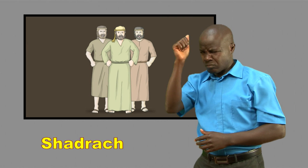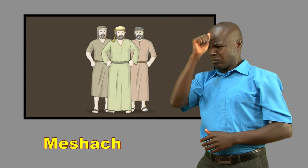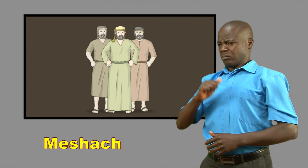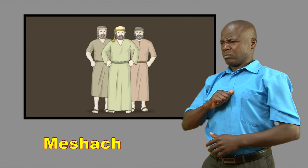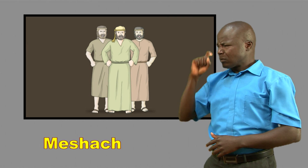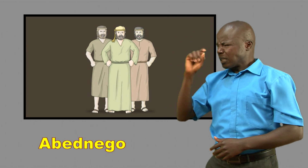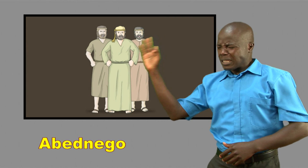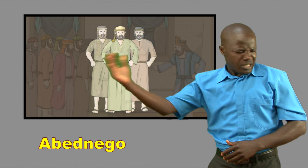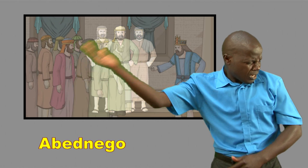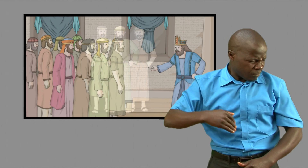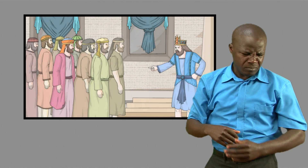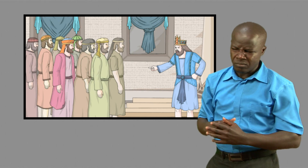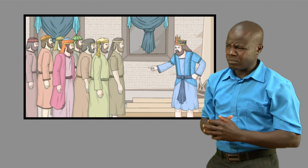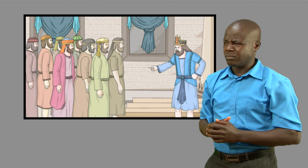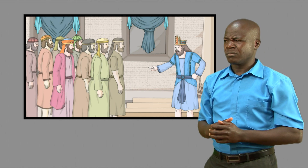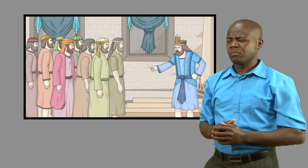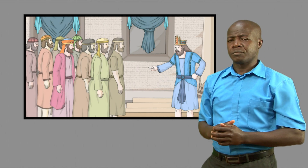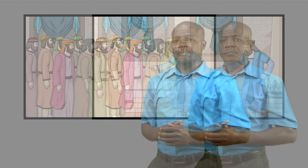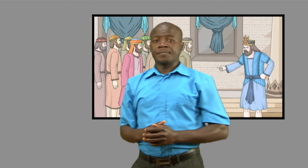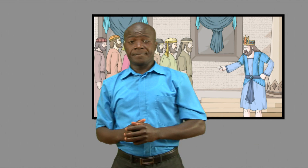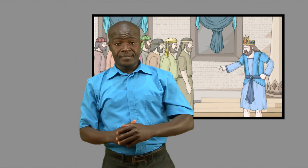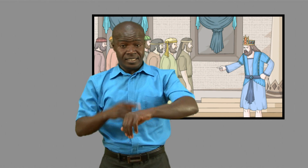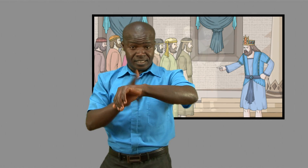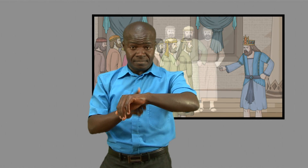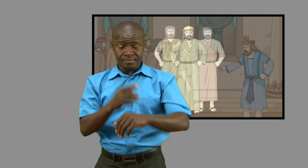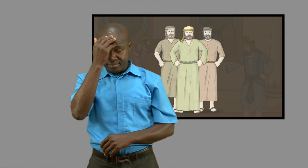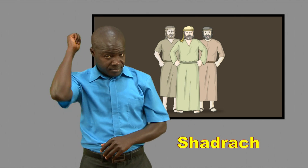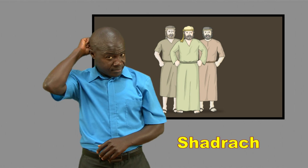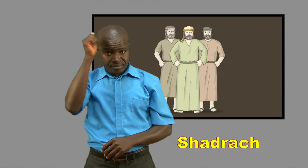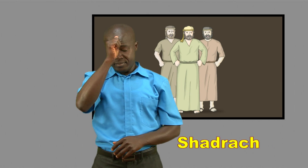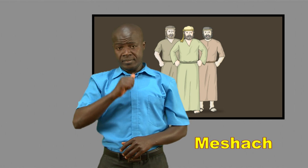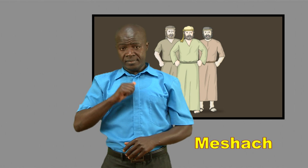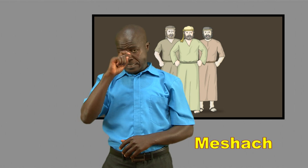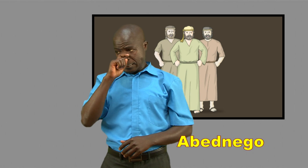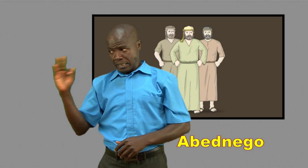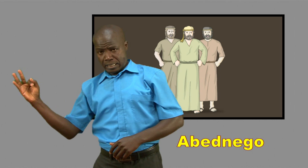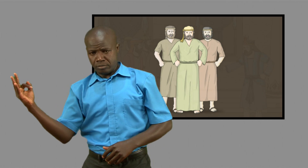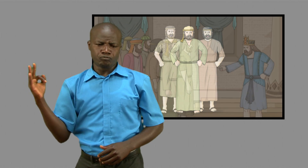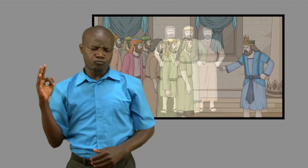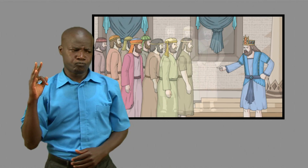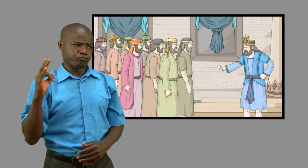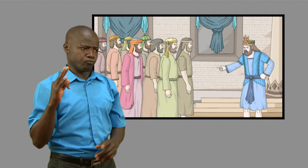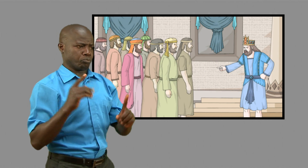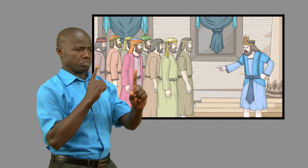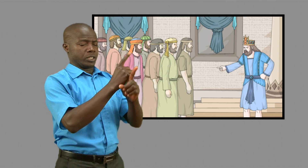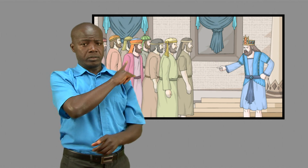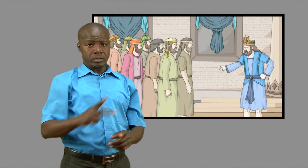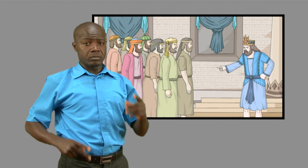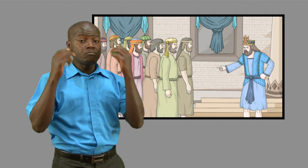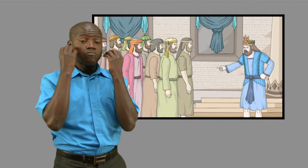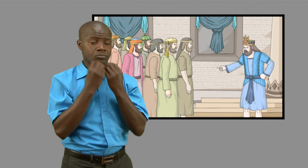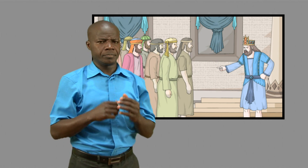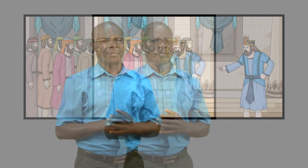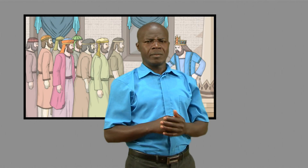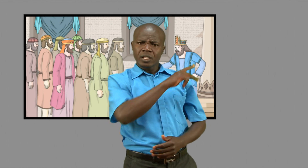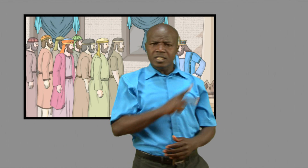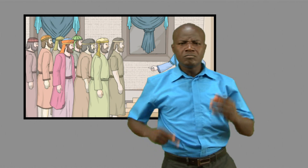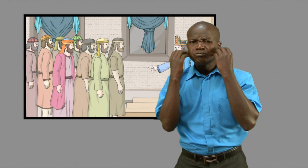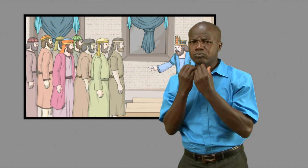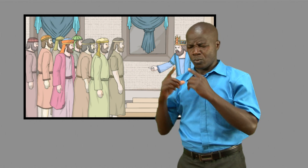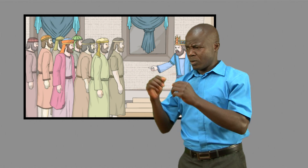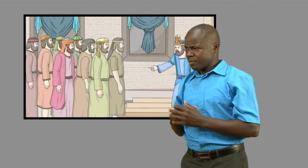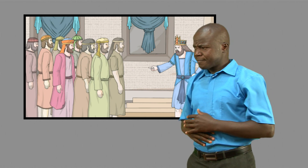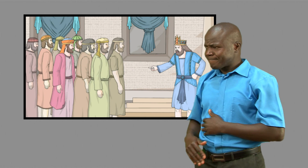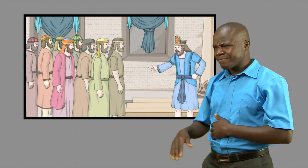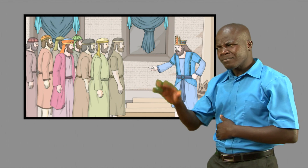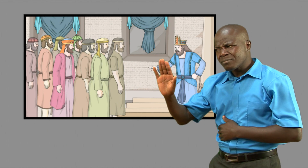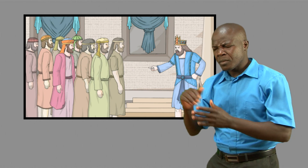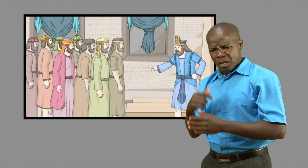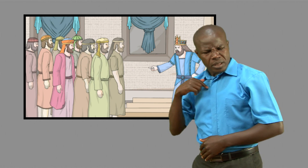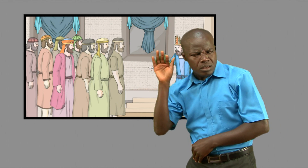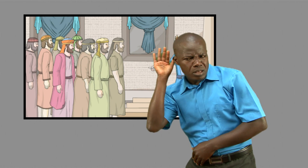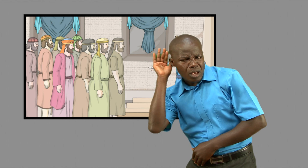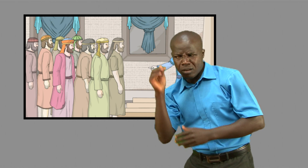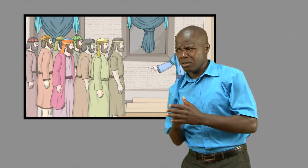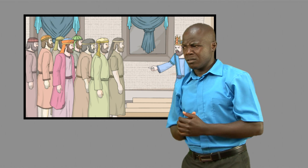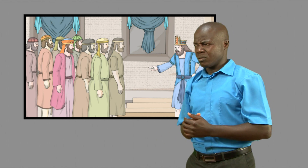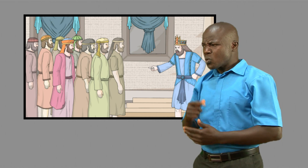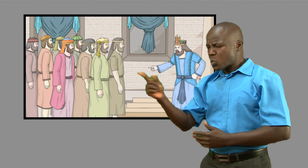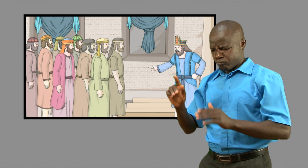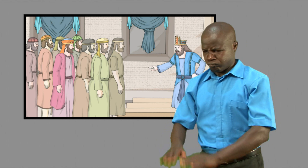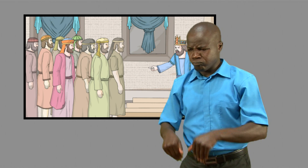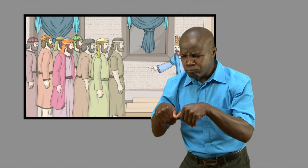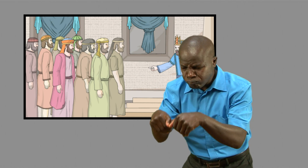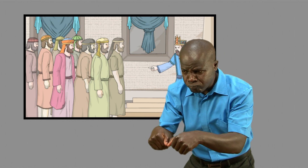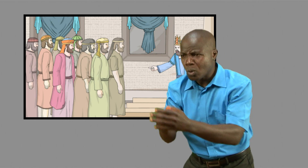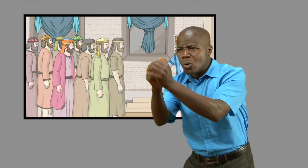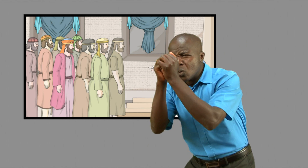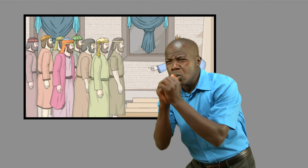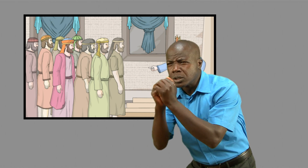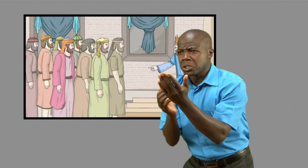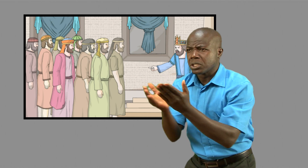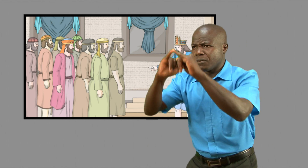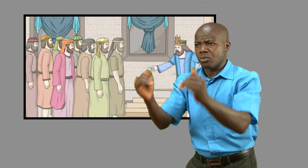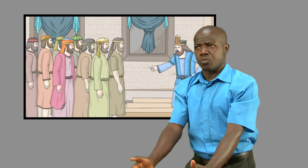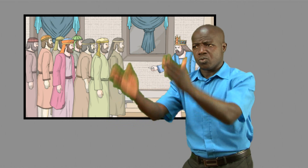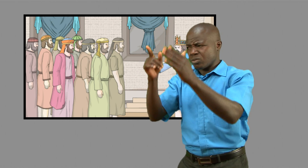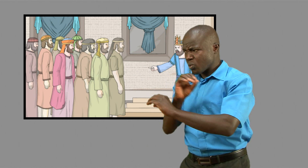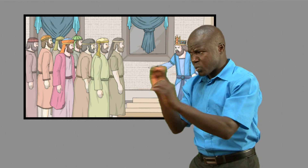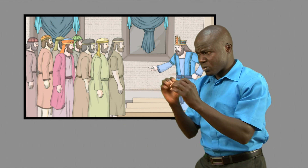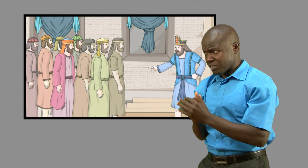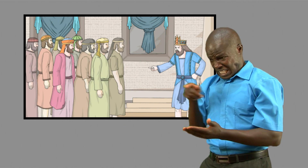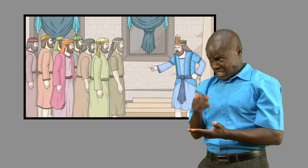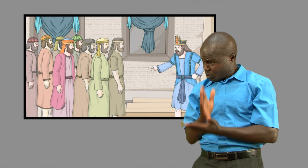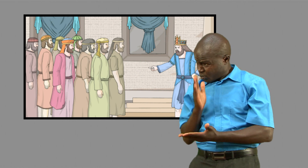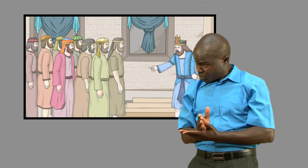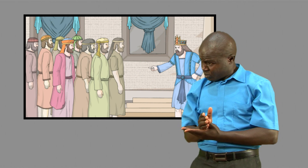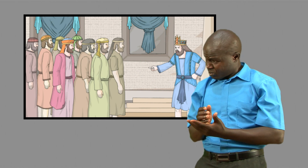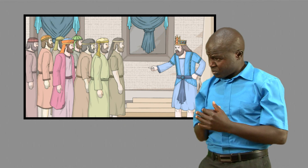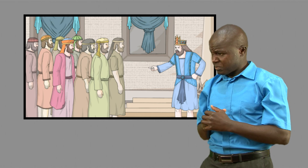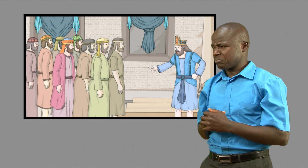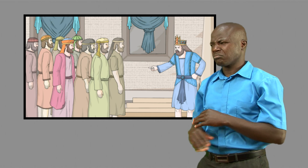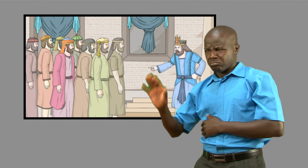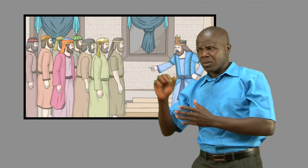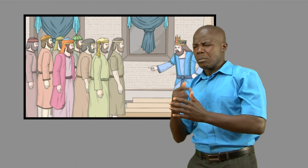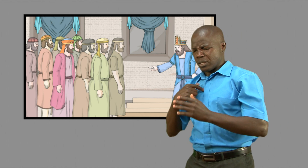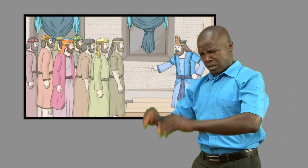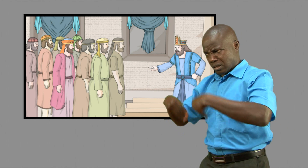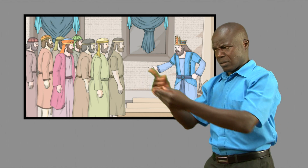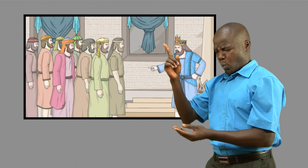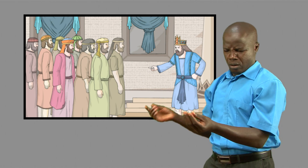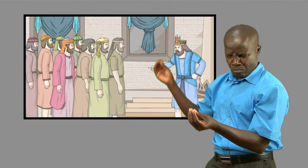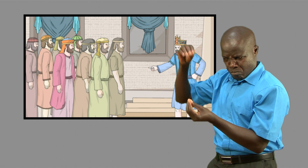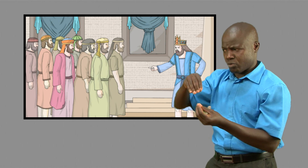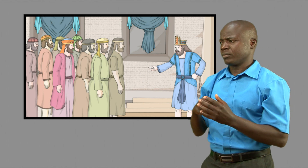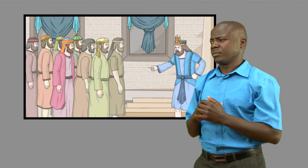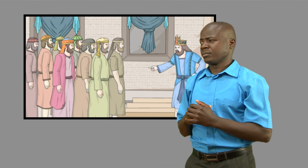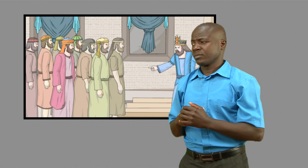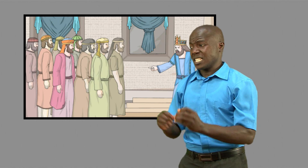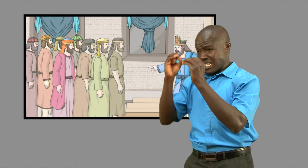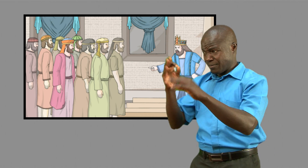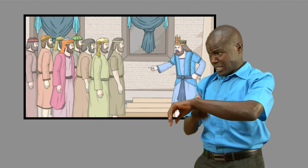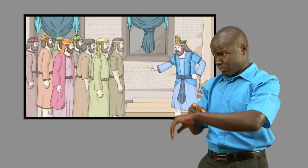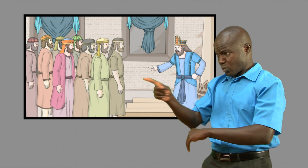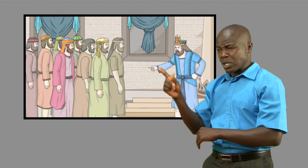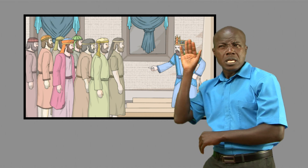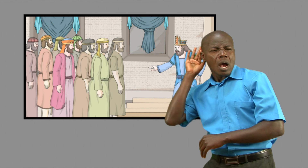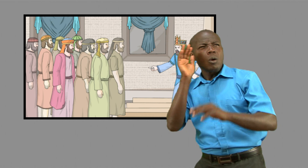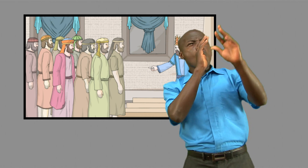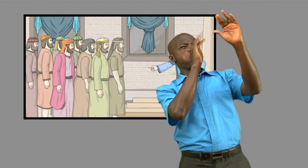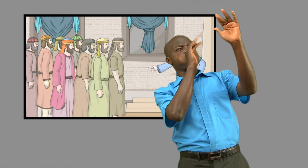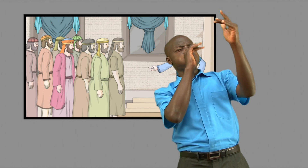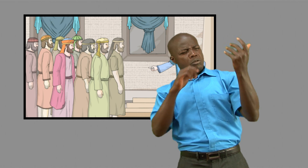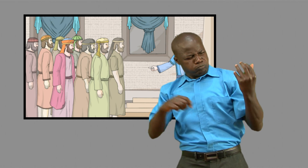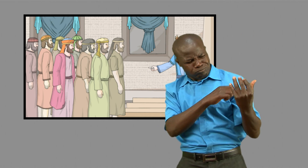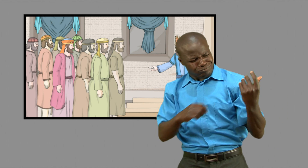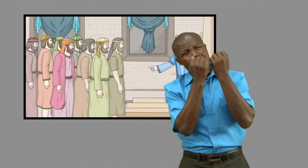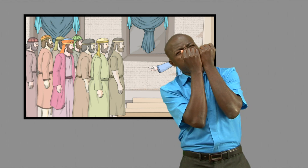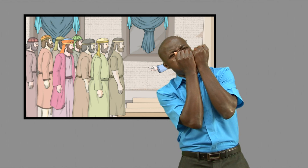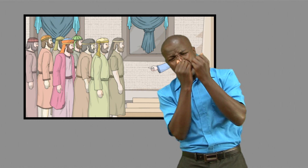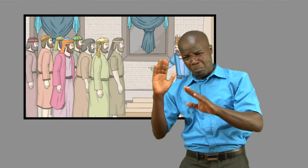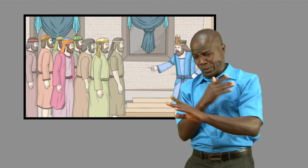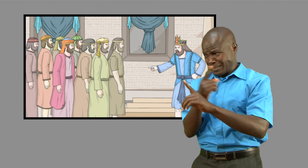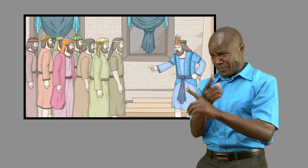So these men were brought before the king, and Nebuchadnezzar said to them, “Shadrach, Meshach, and Abednego, is it true that you do not serve my gods or worship the golden statue I have set up?